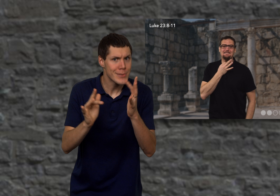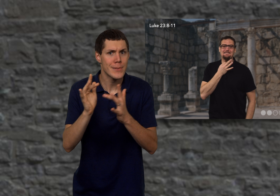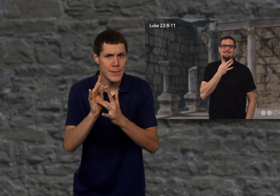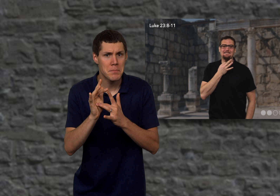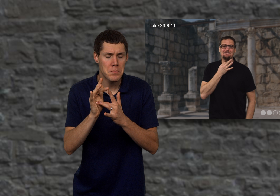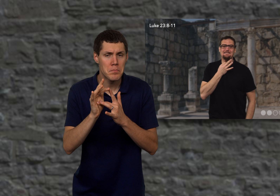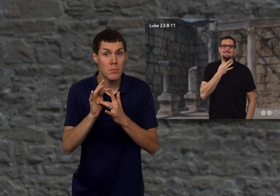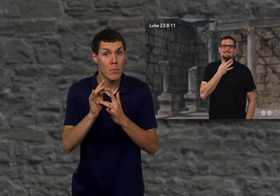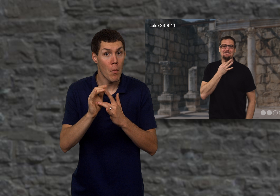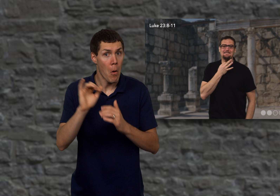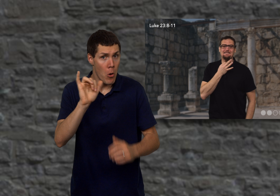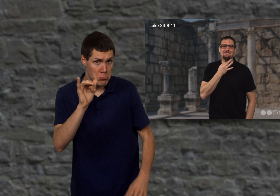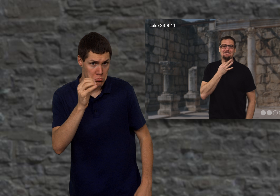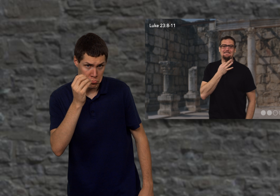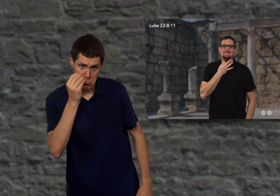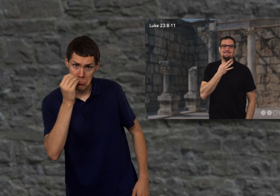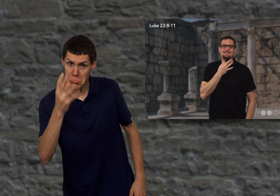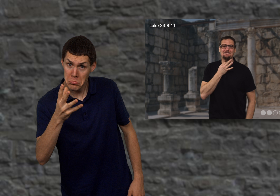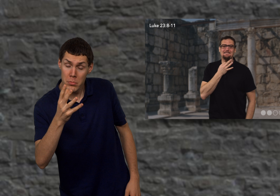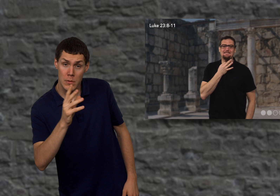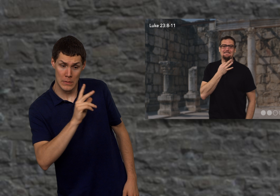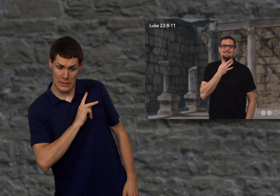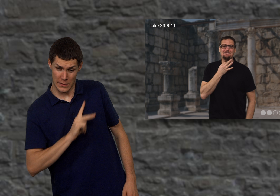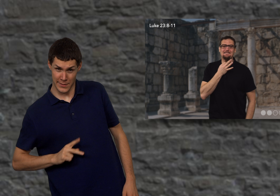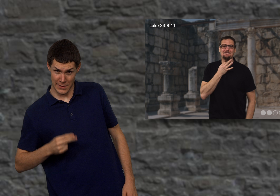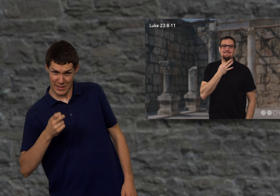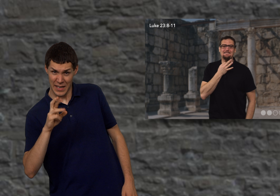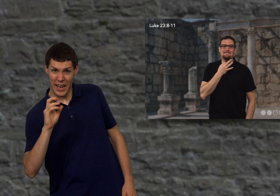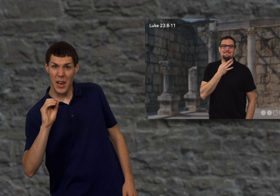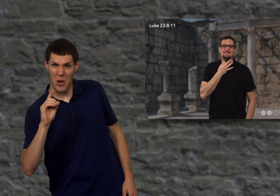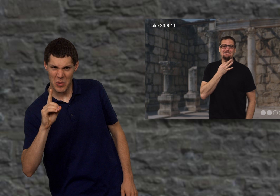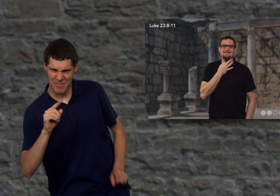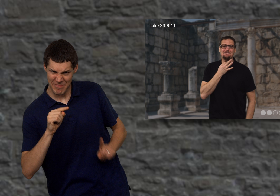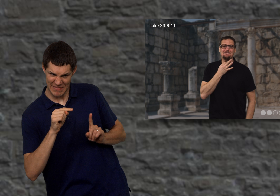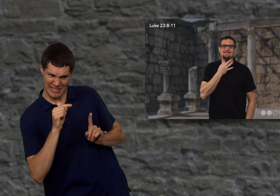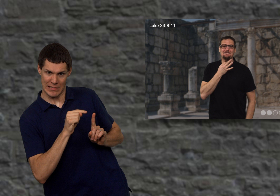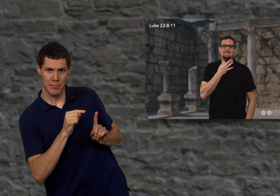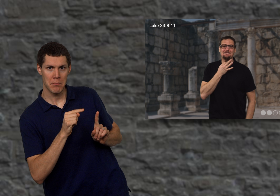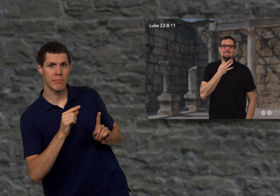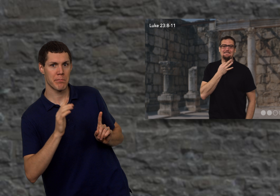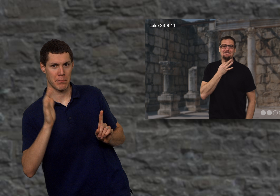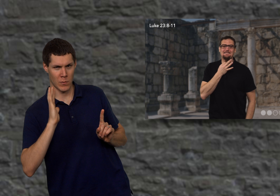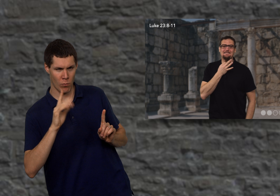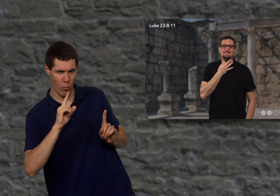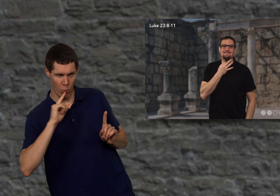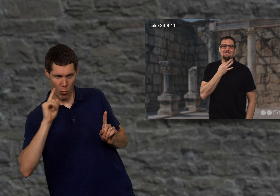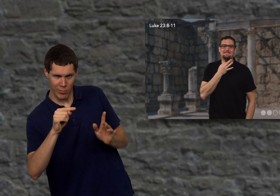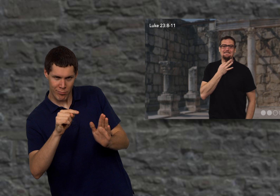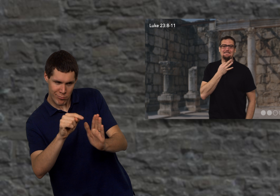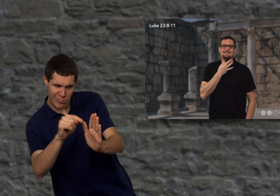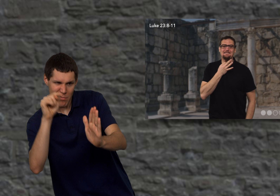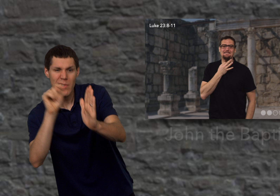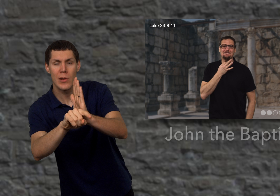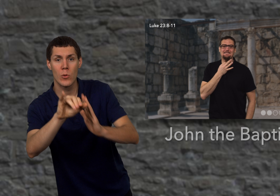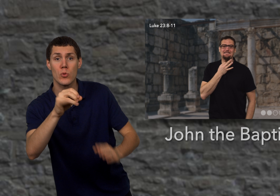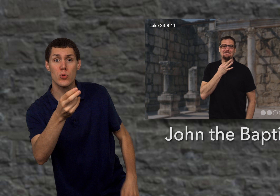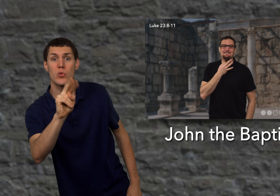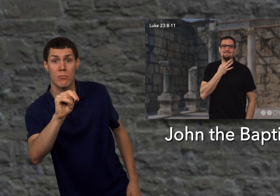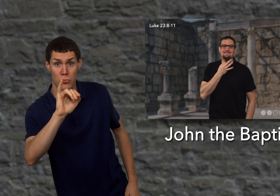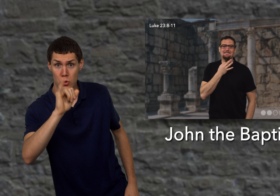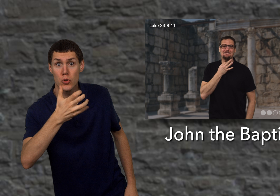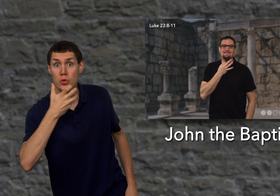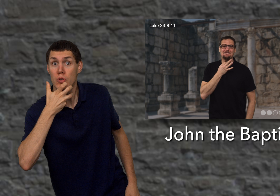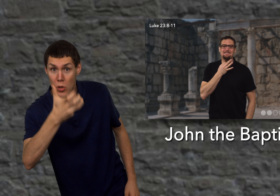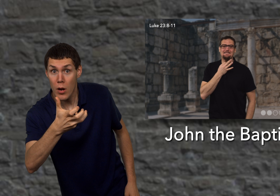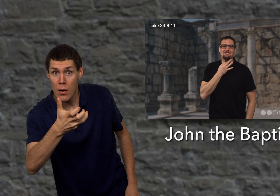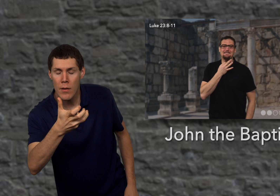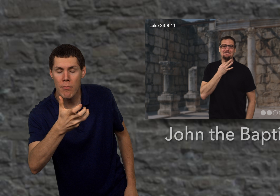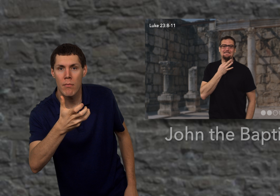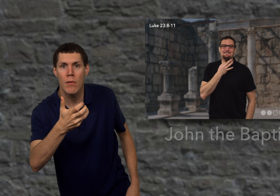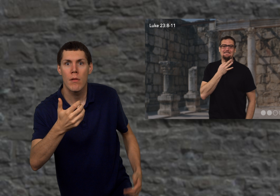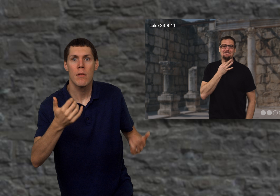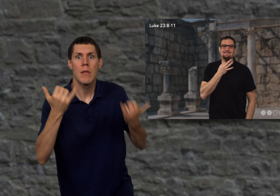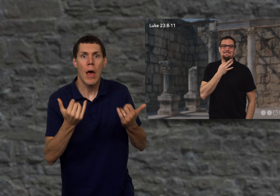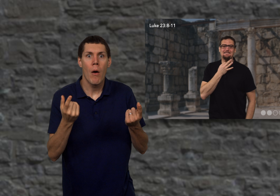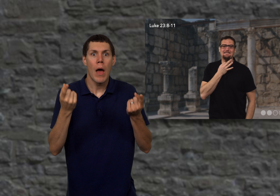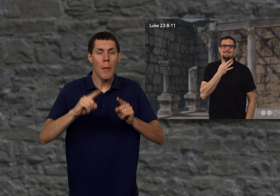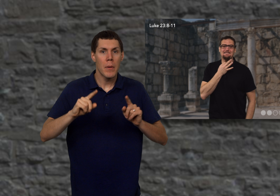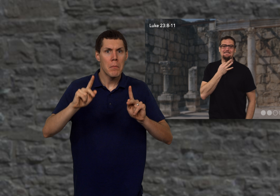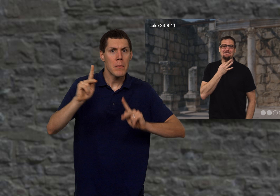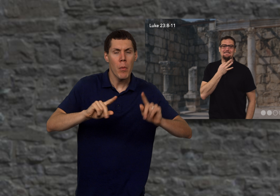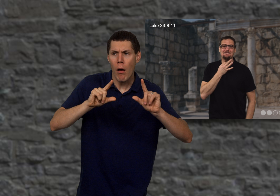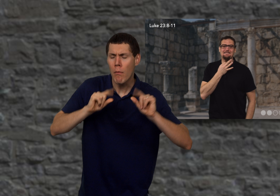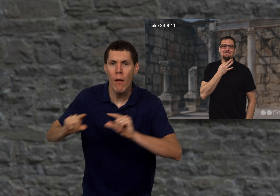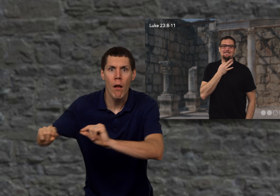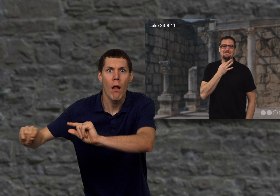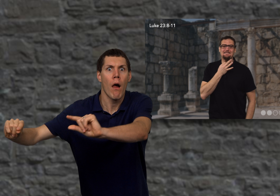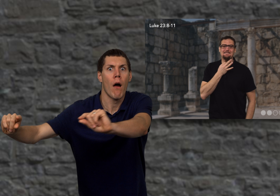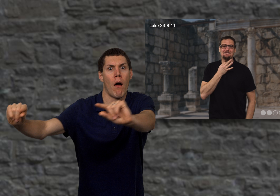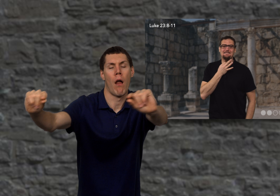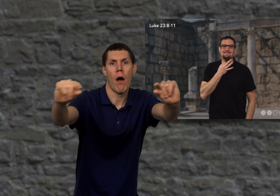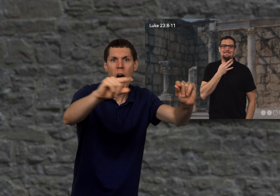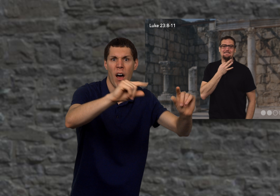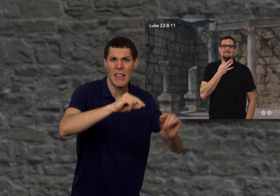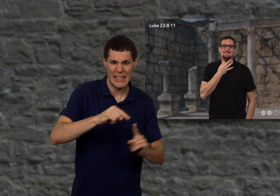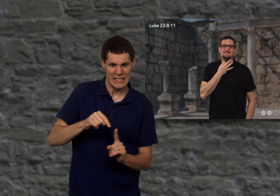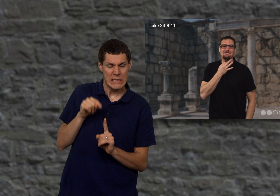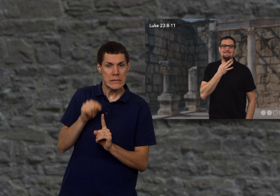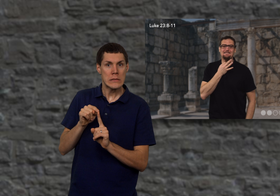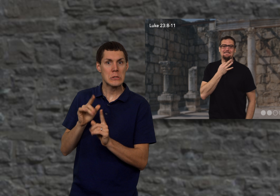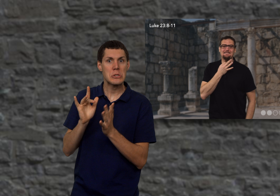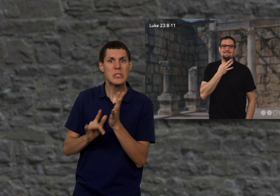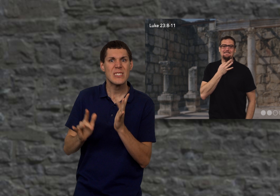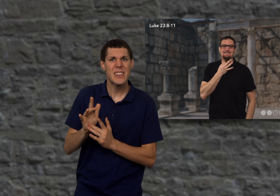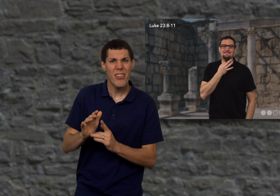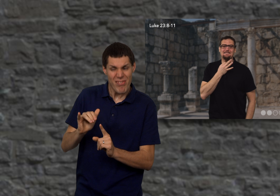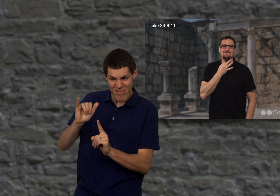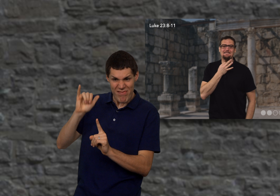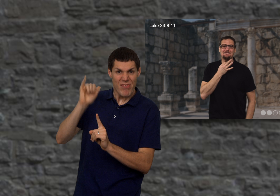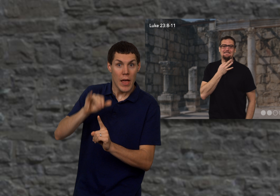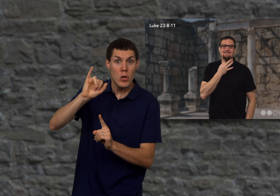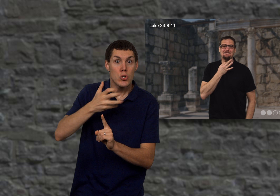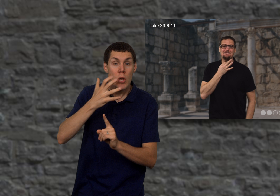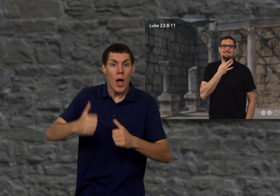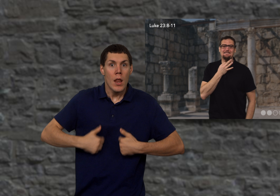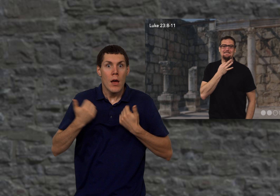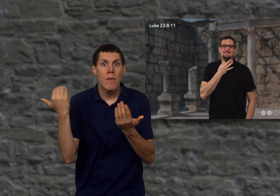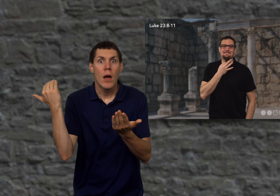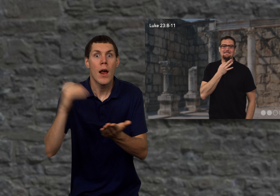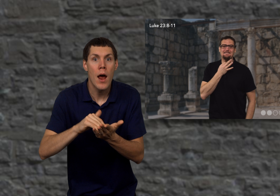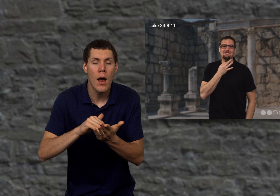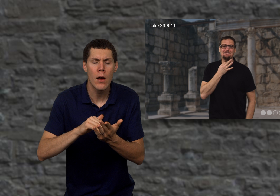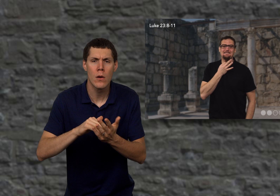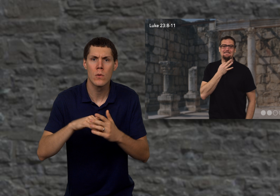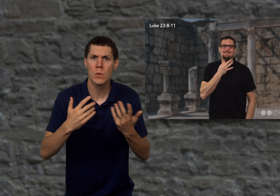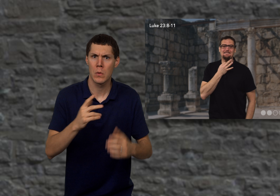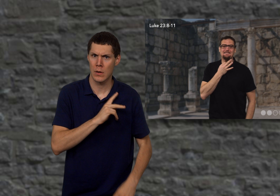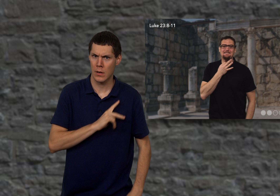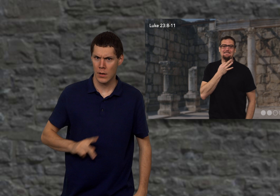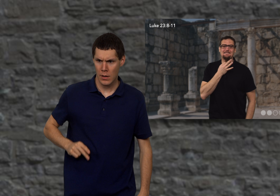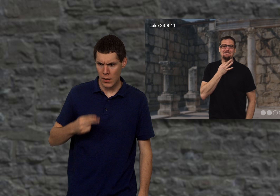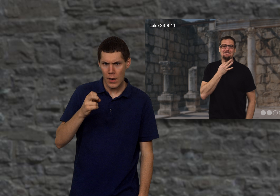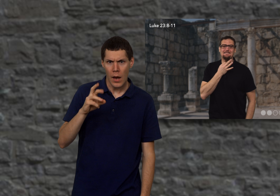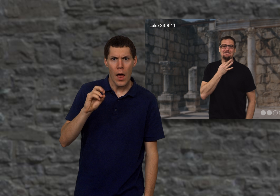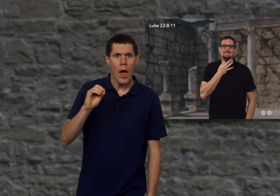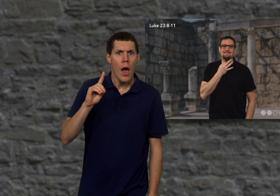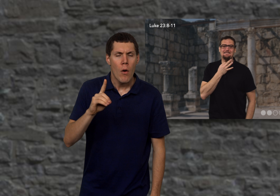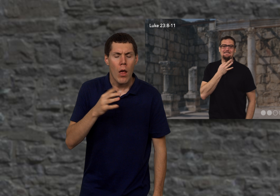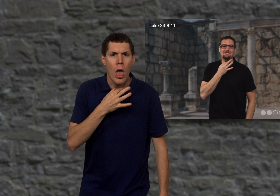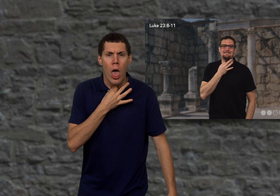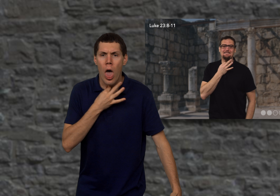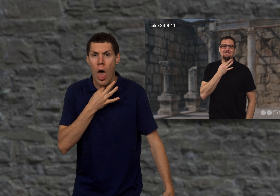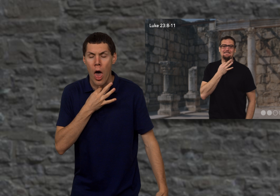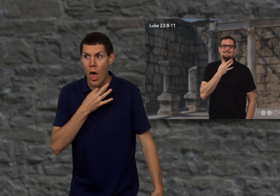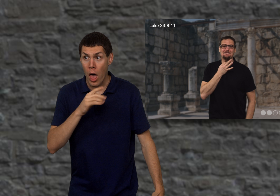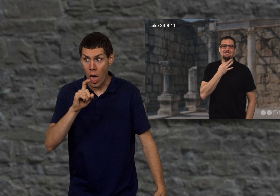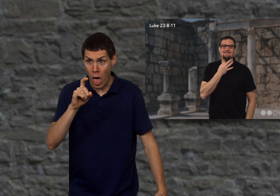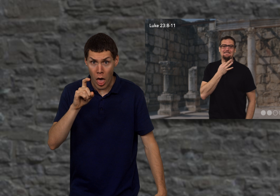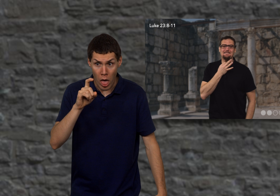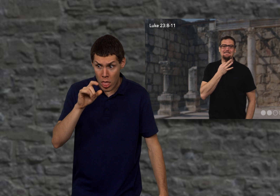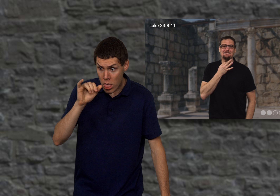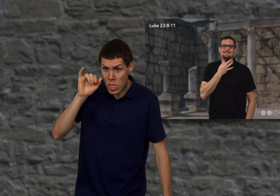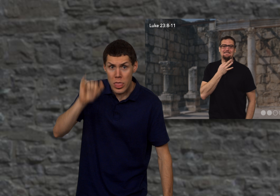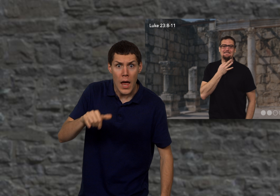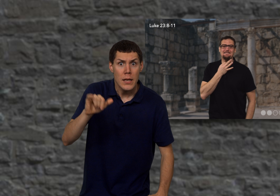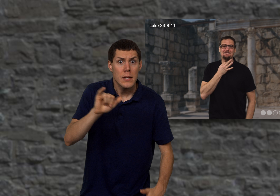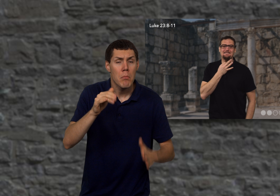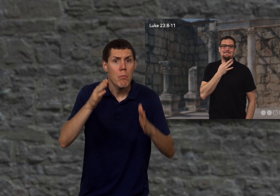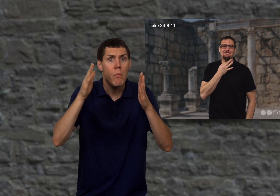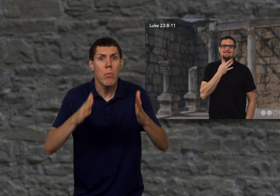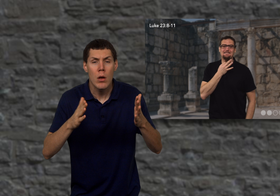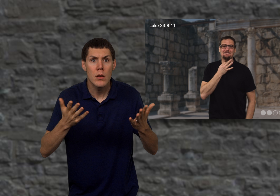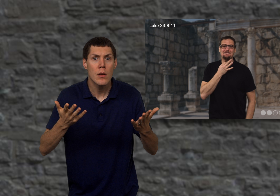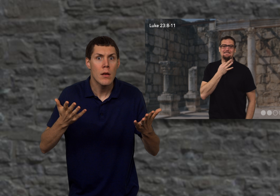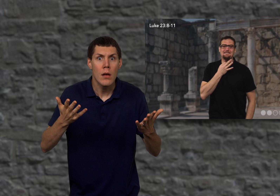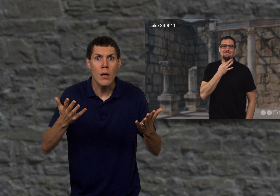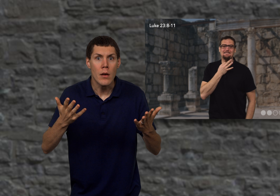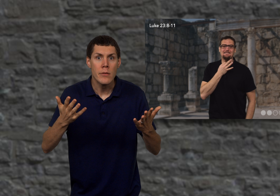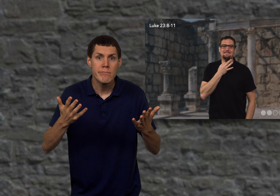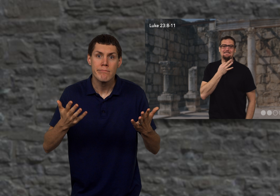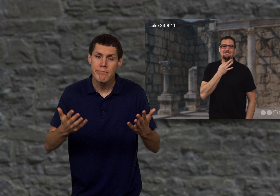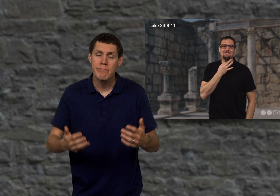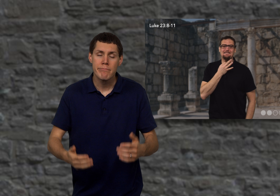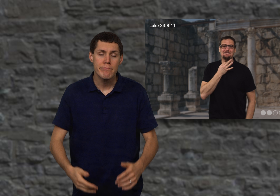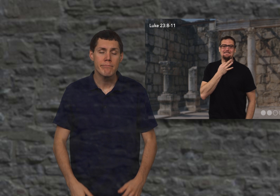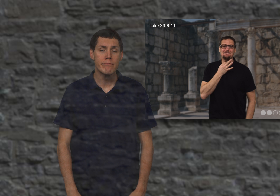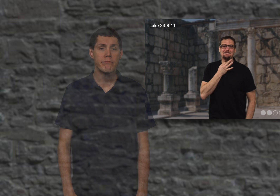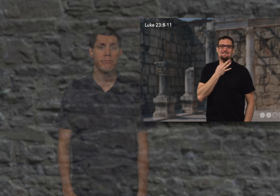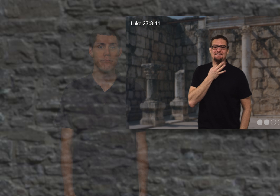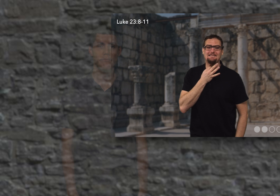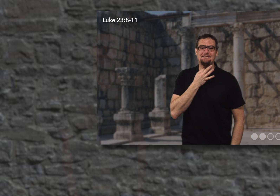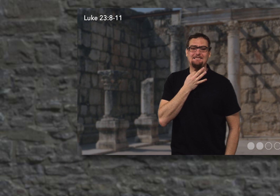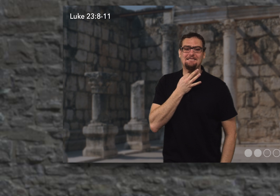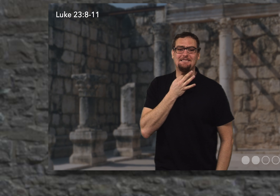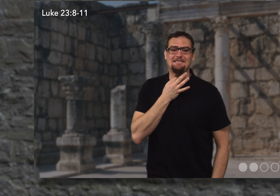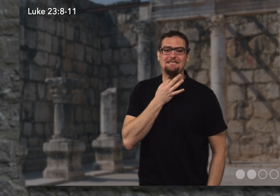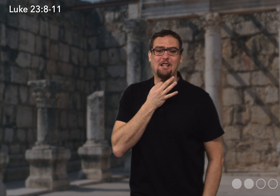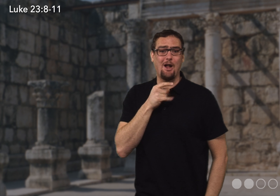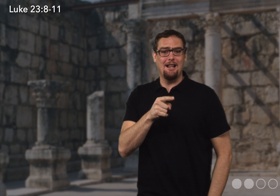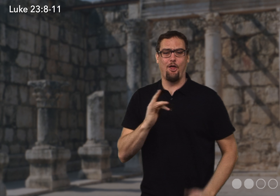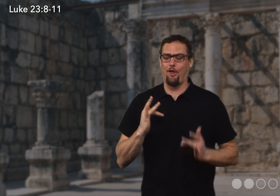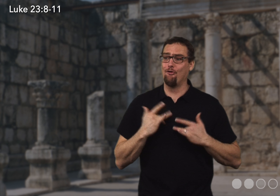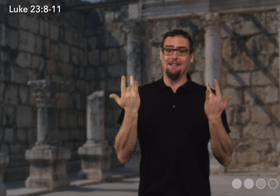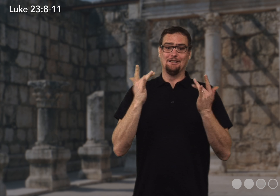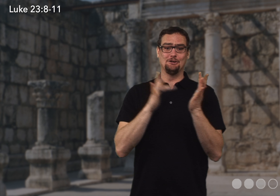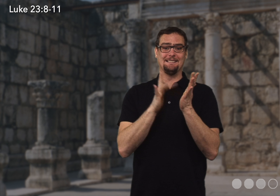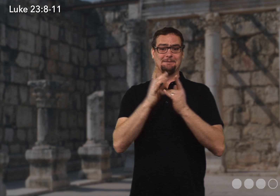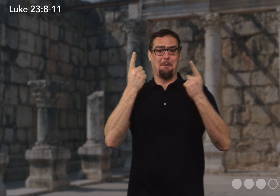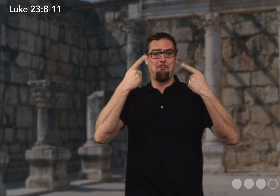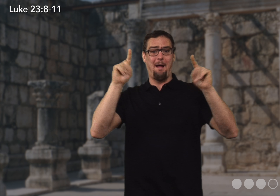Herod questioned Jesus at great length, but He gave no answer.